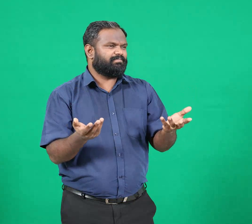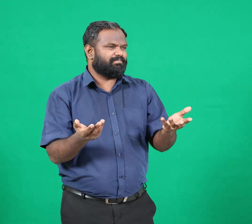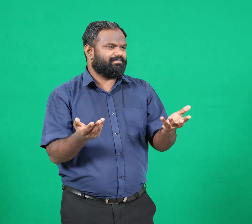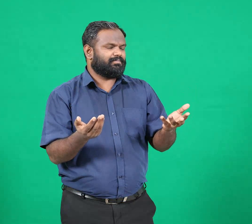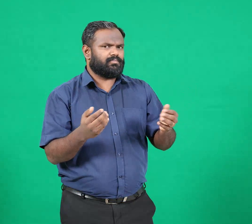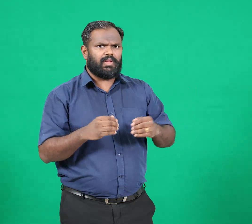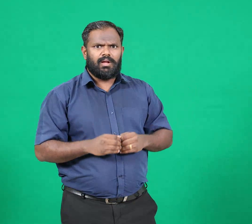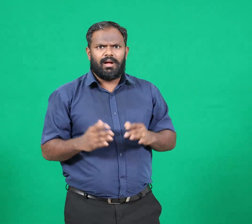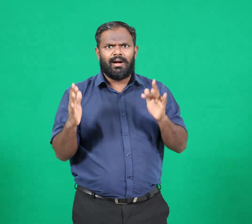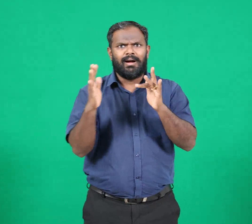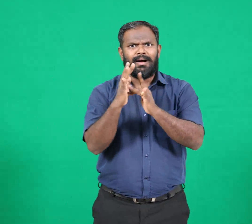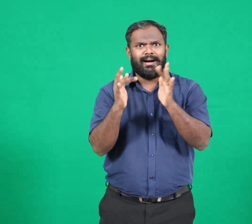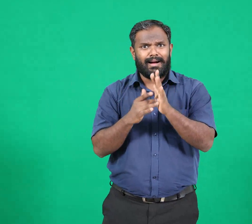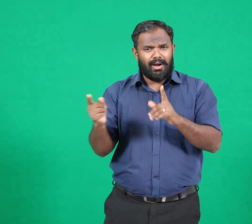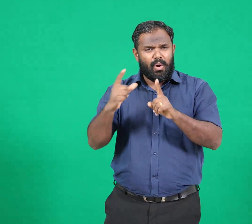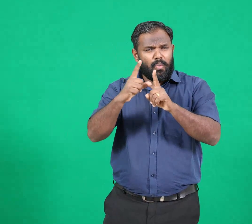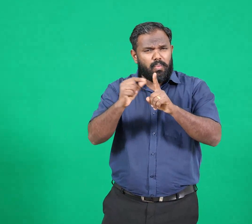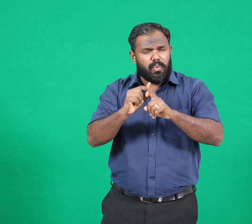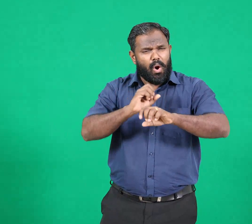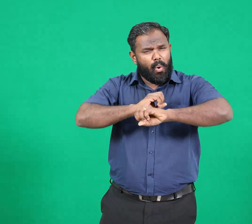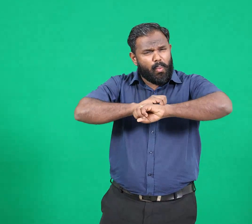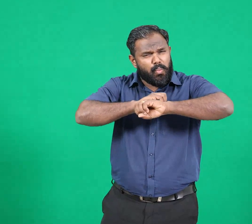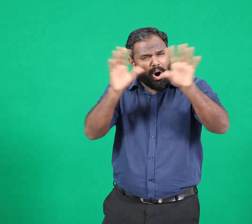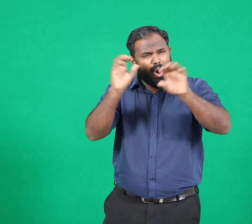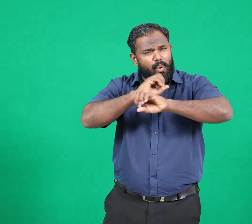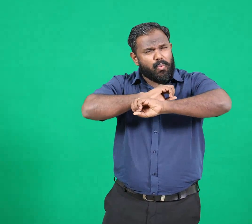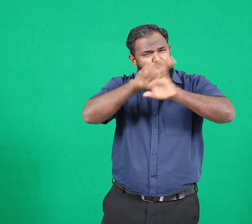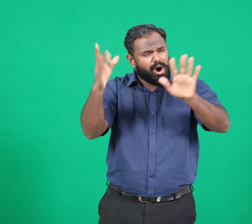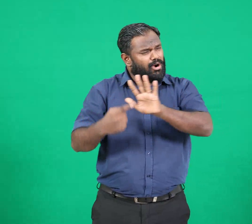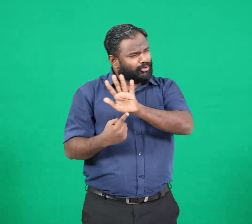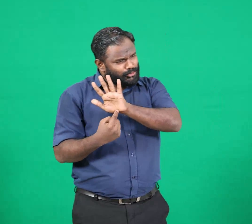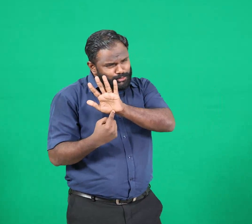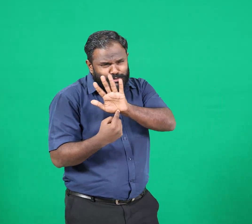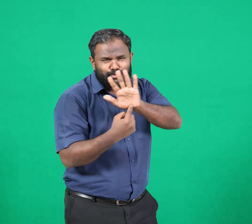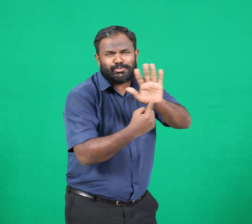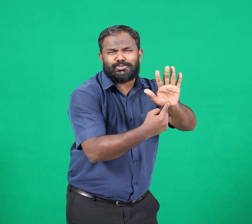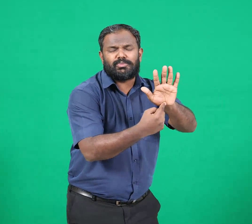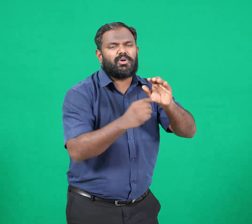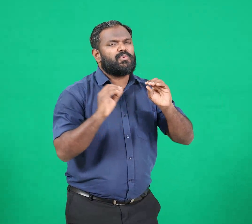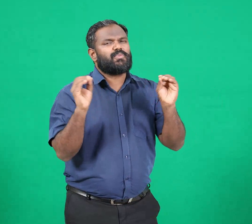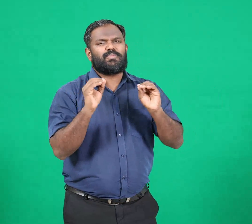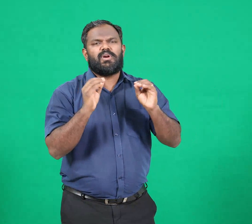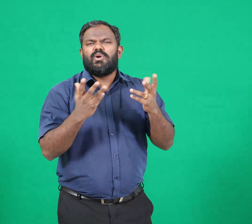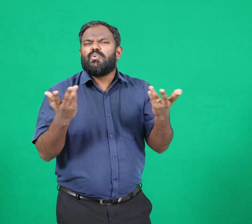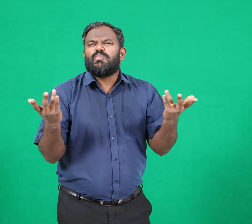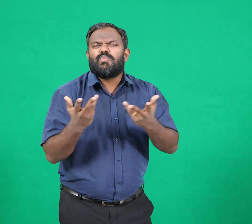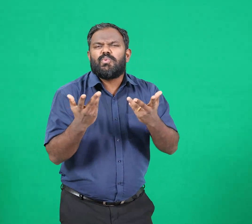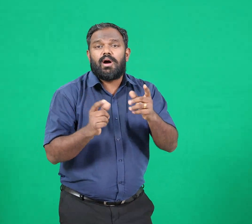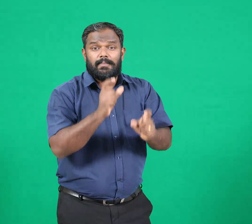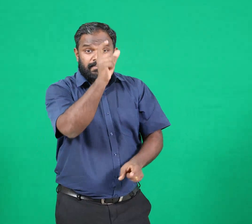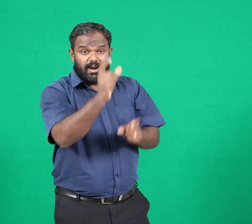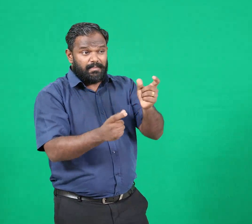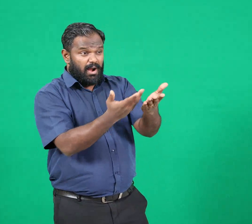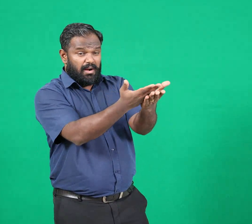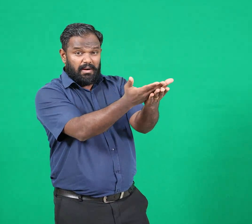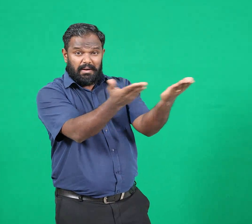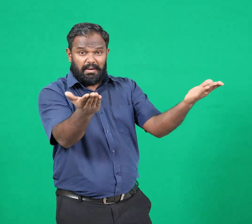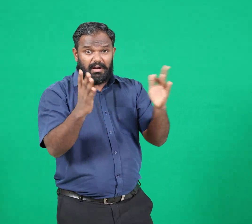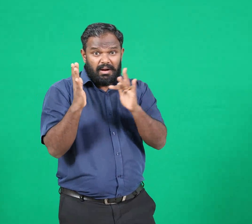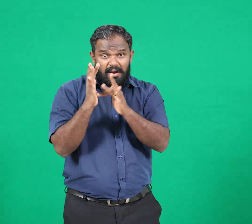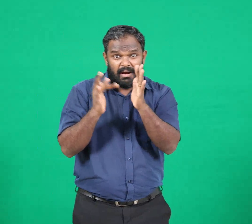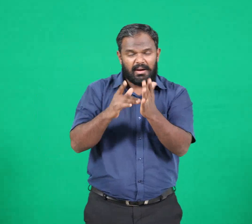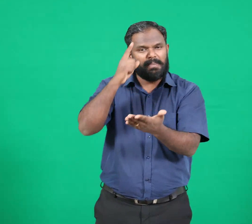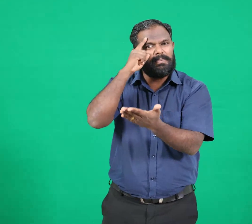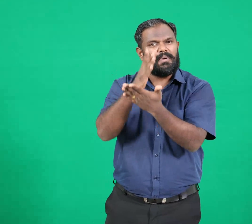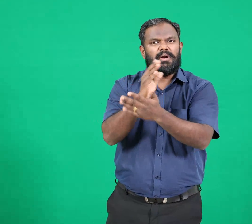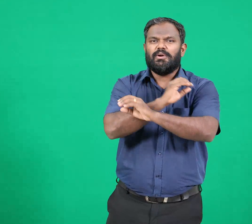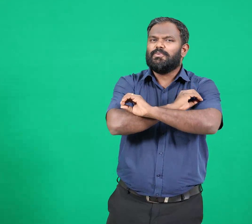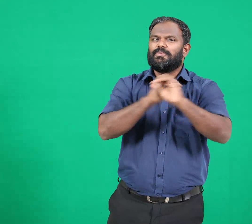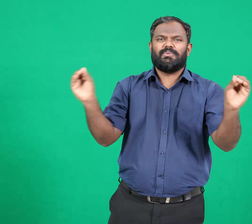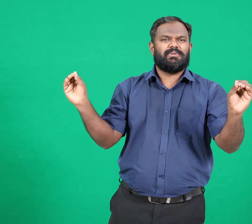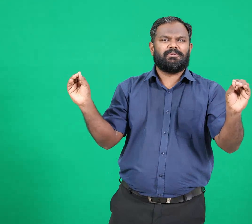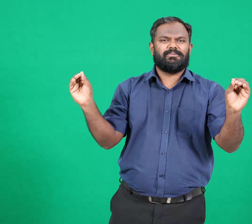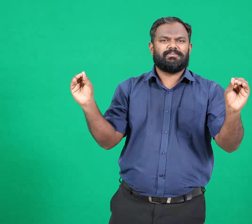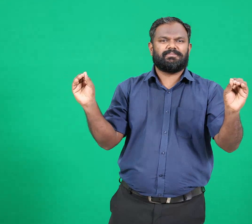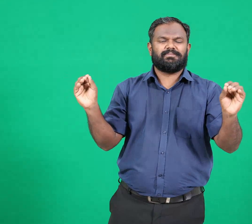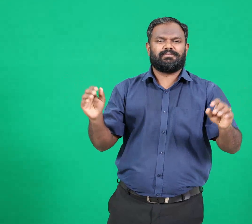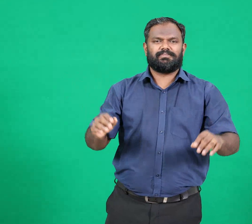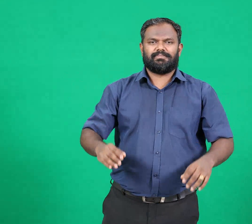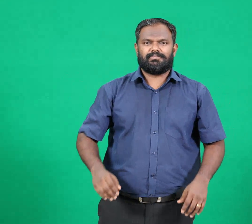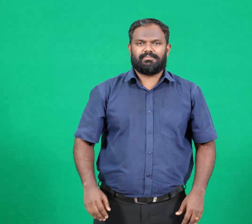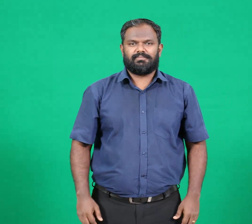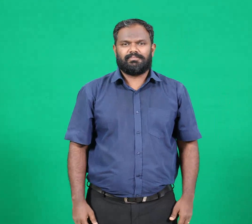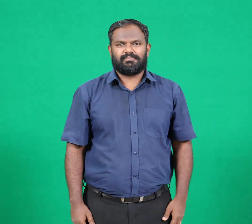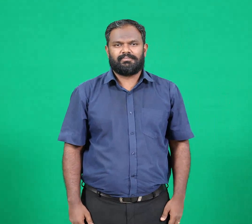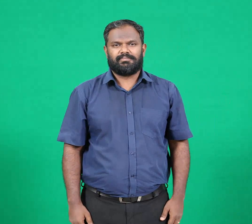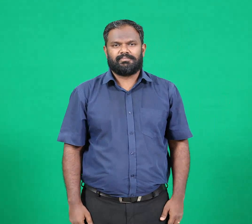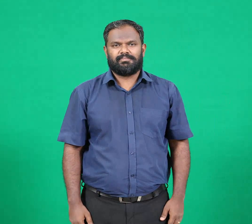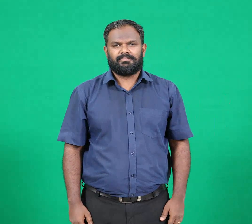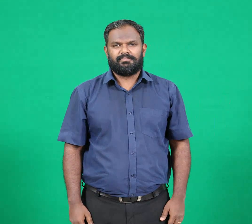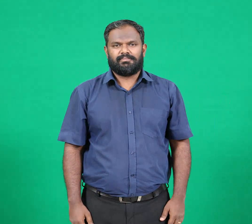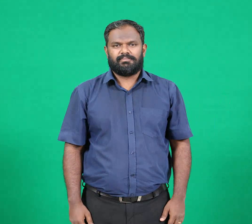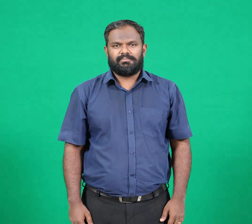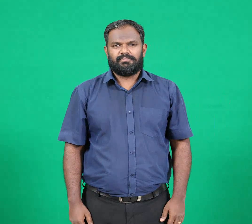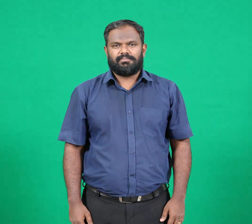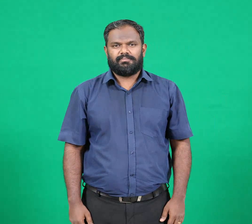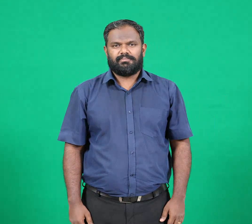And He did not do many miracles there, because of their unbelief.